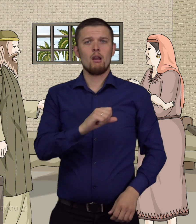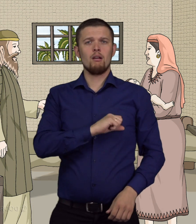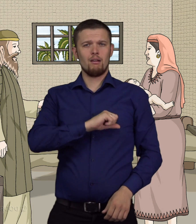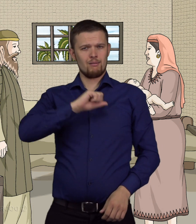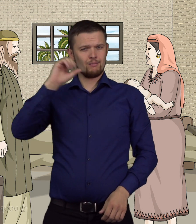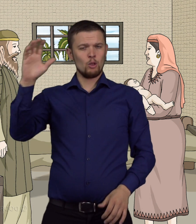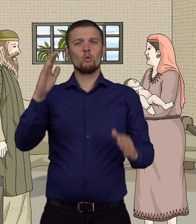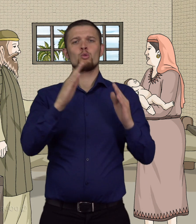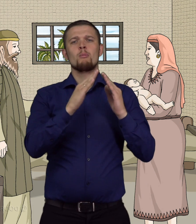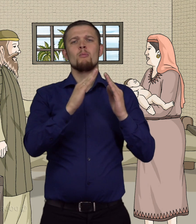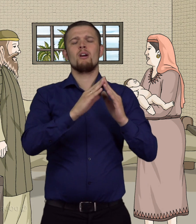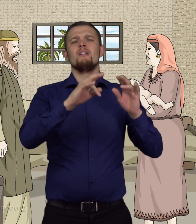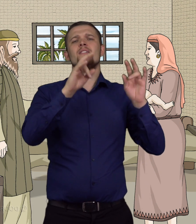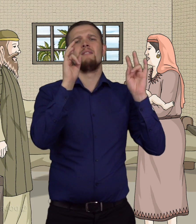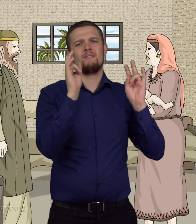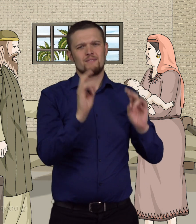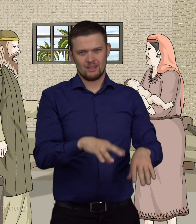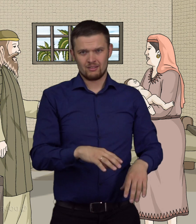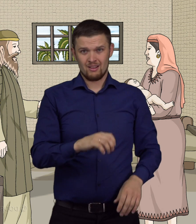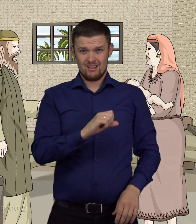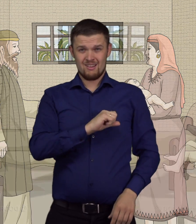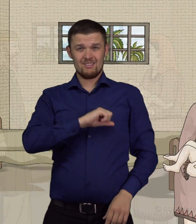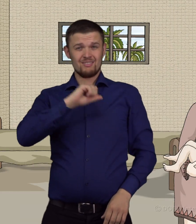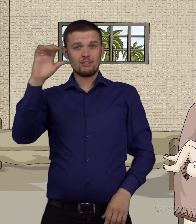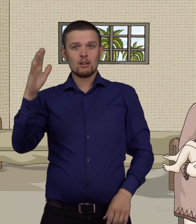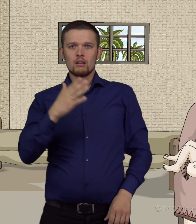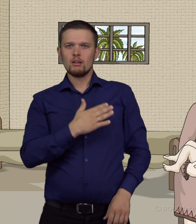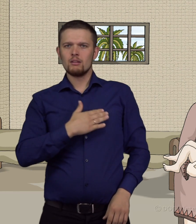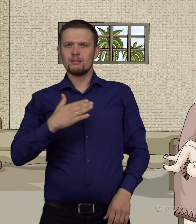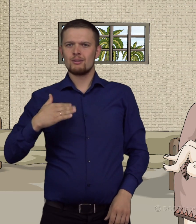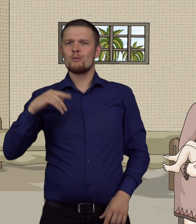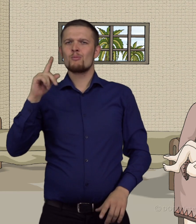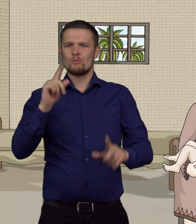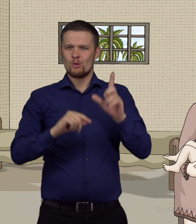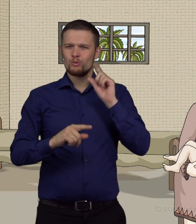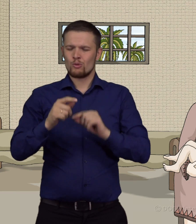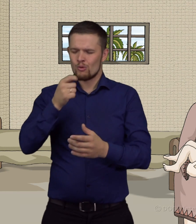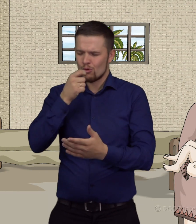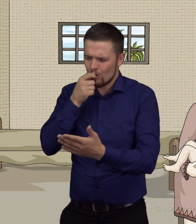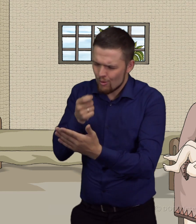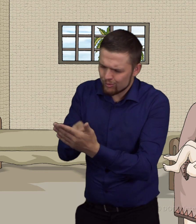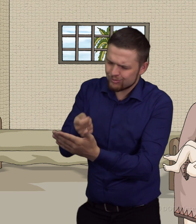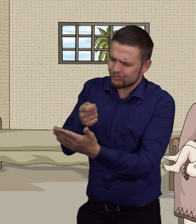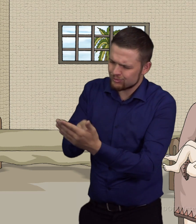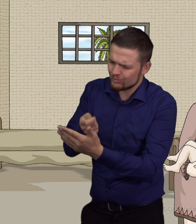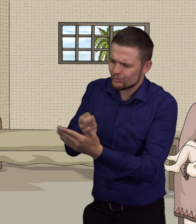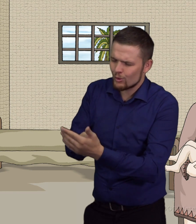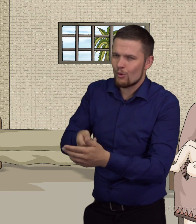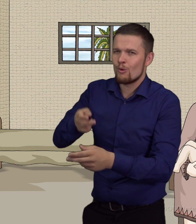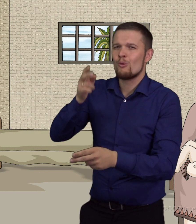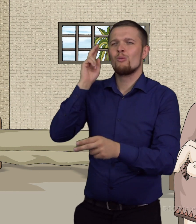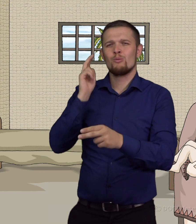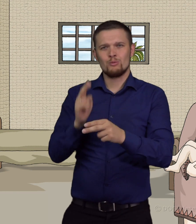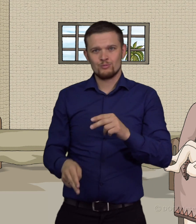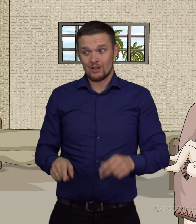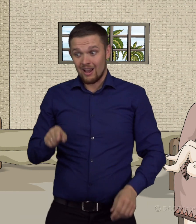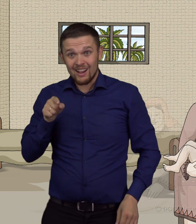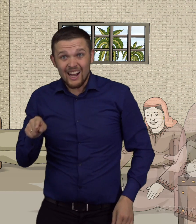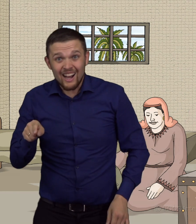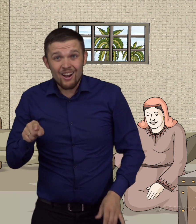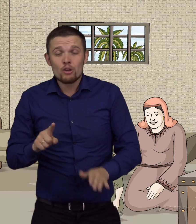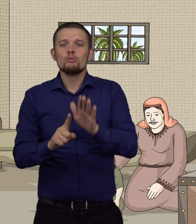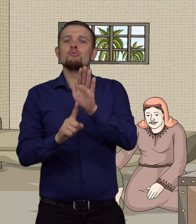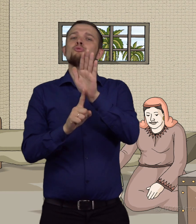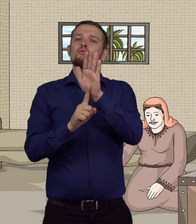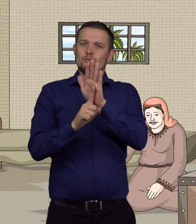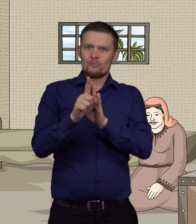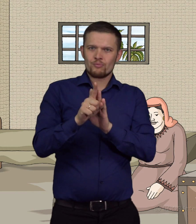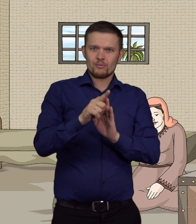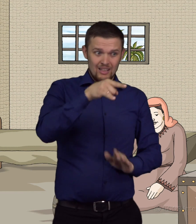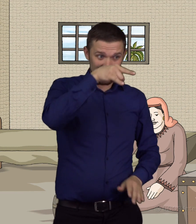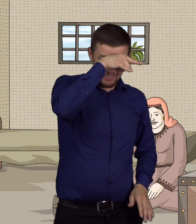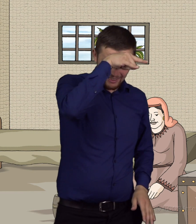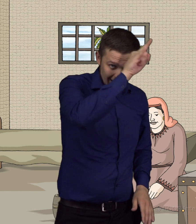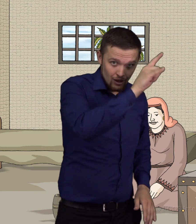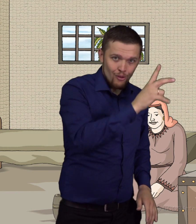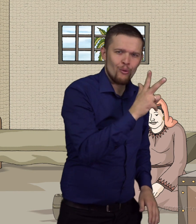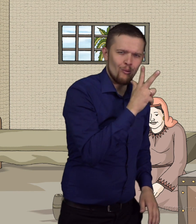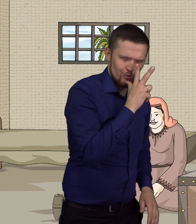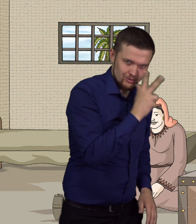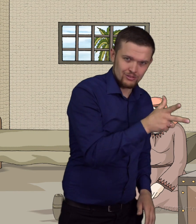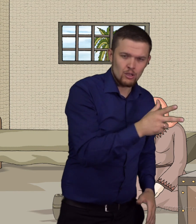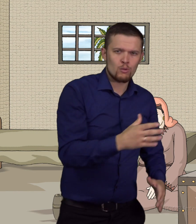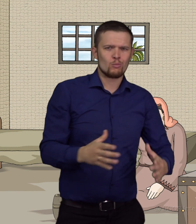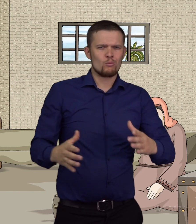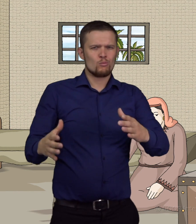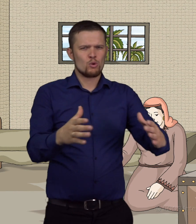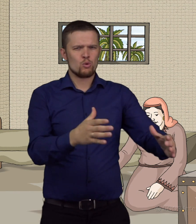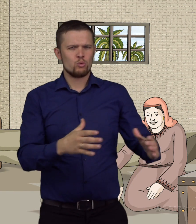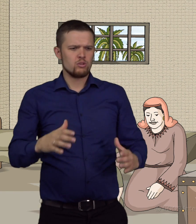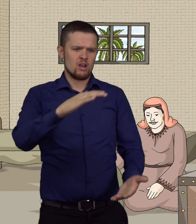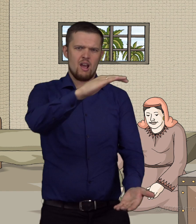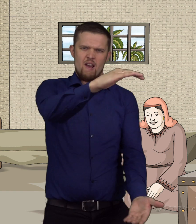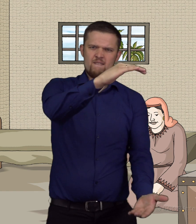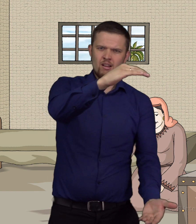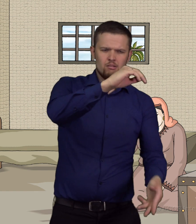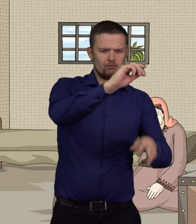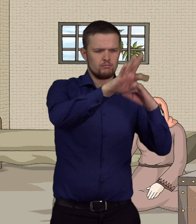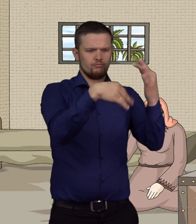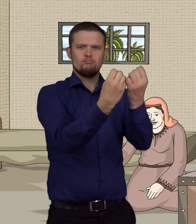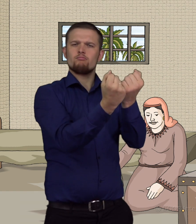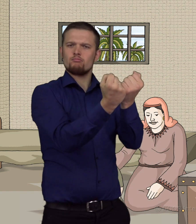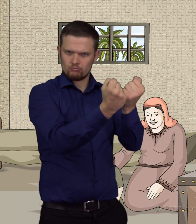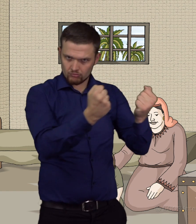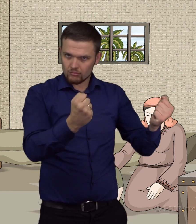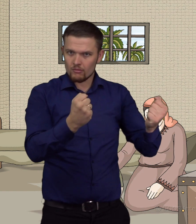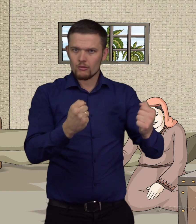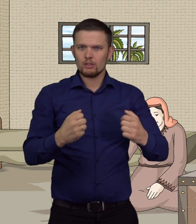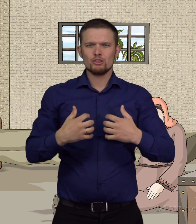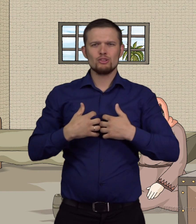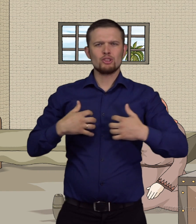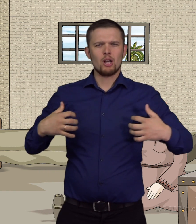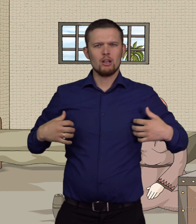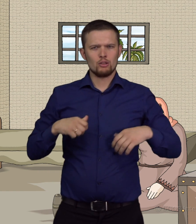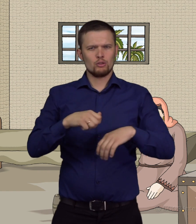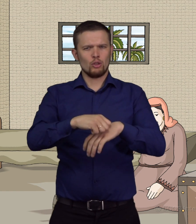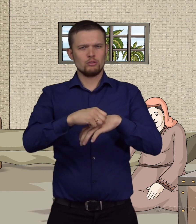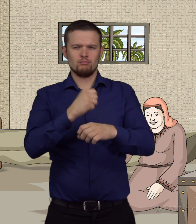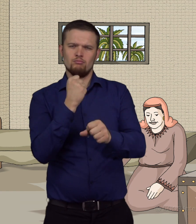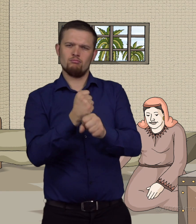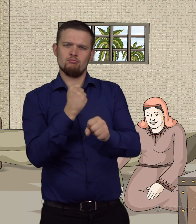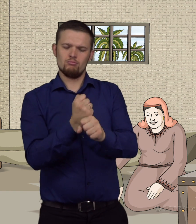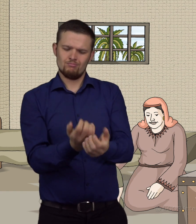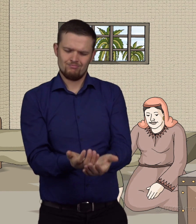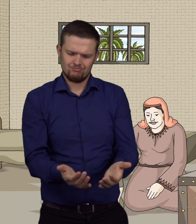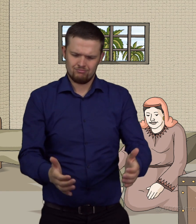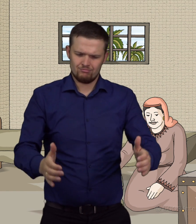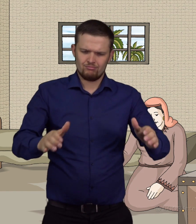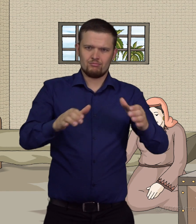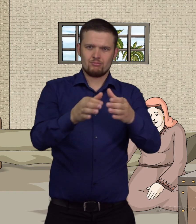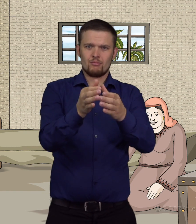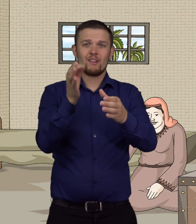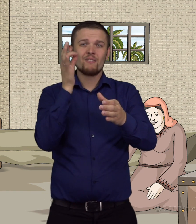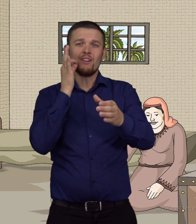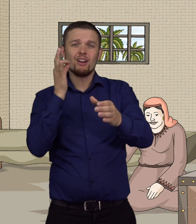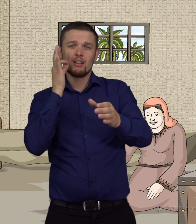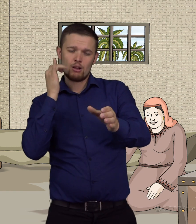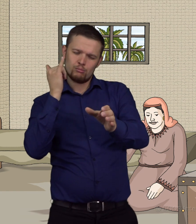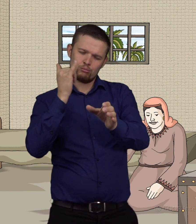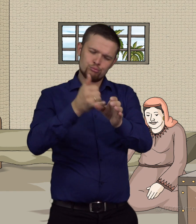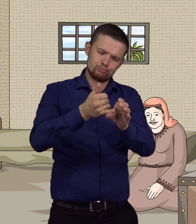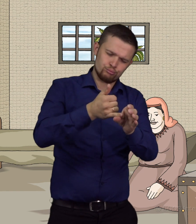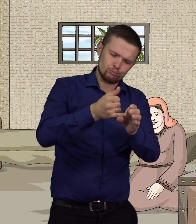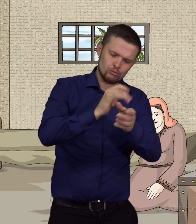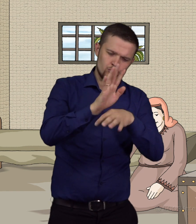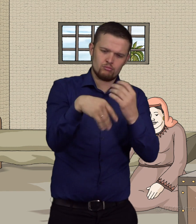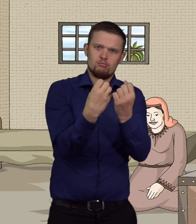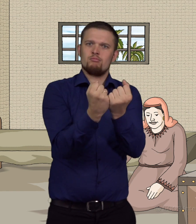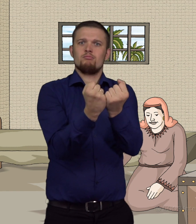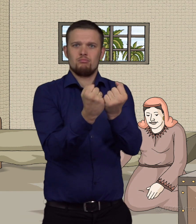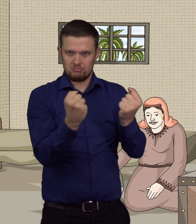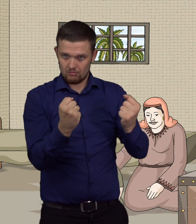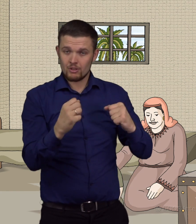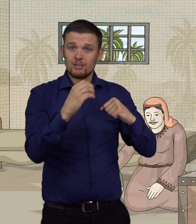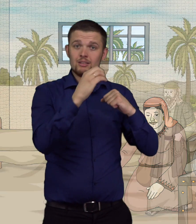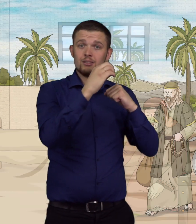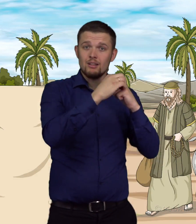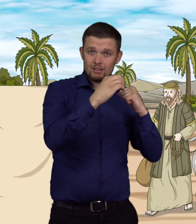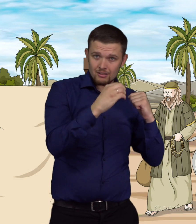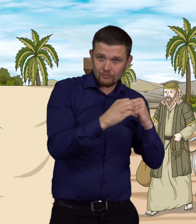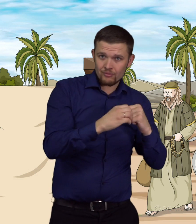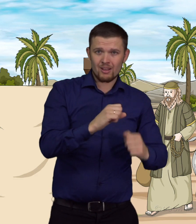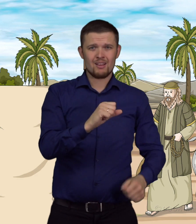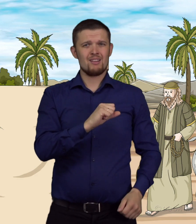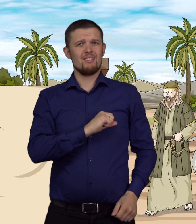So Hannah stayed and nursed her son until she had weaned him.